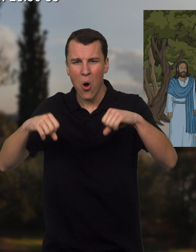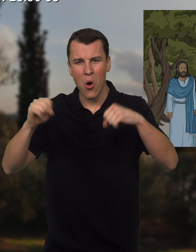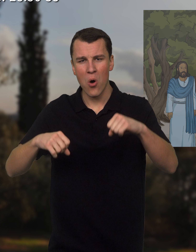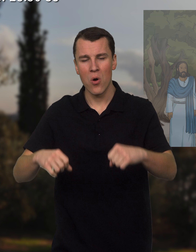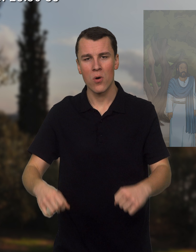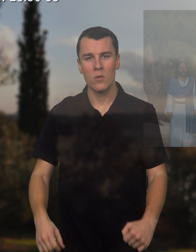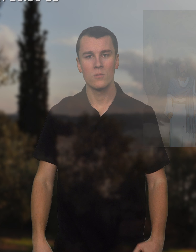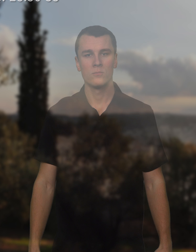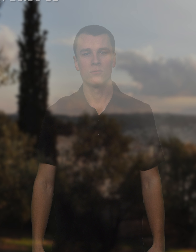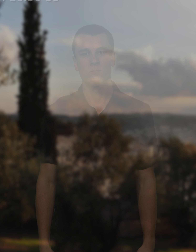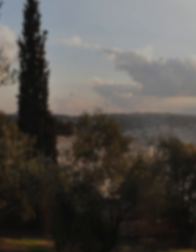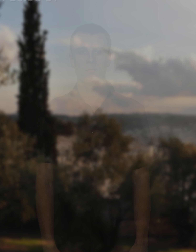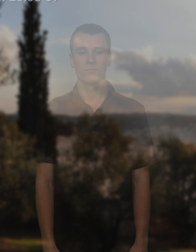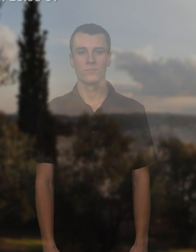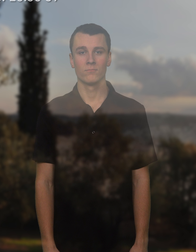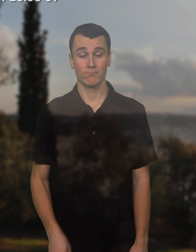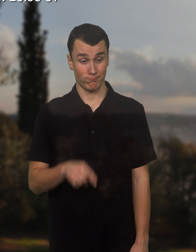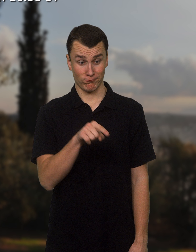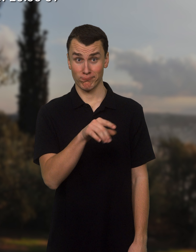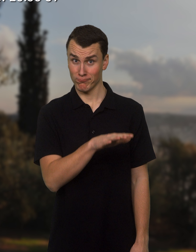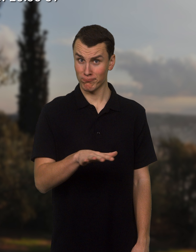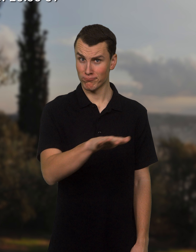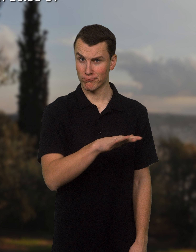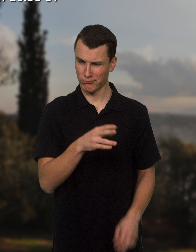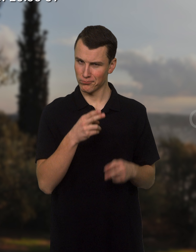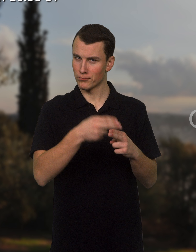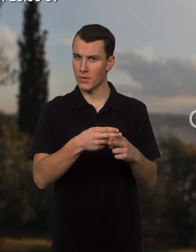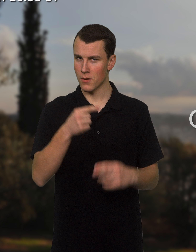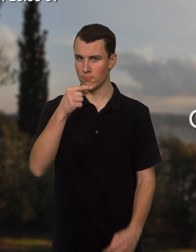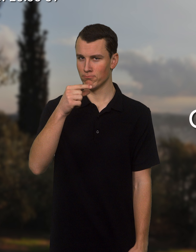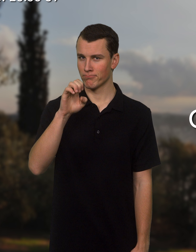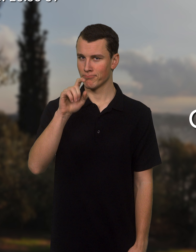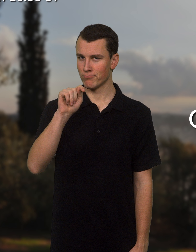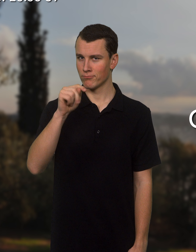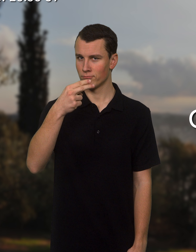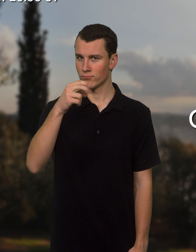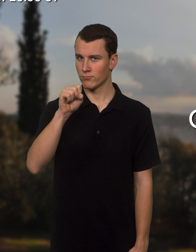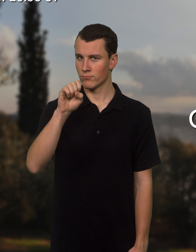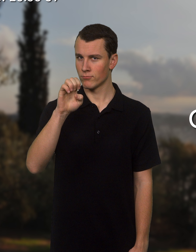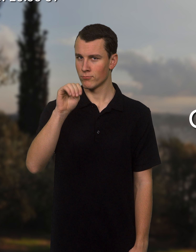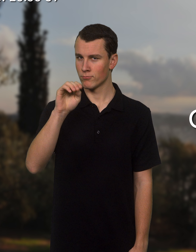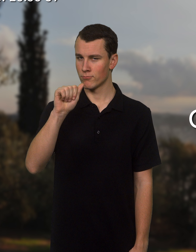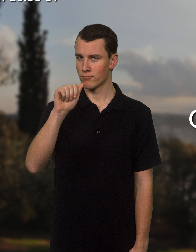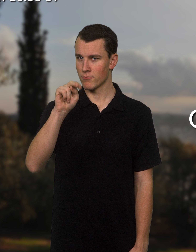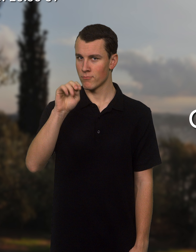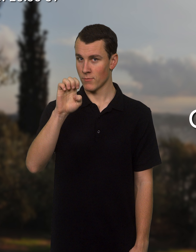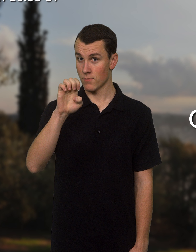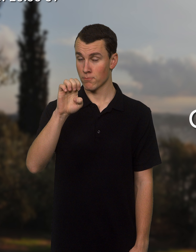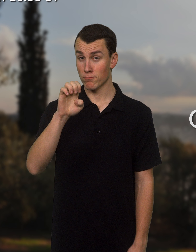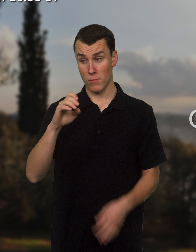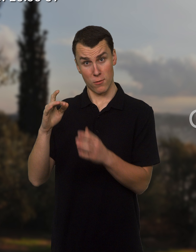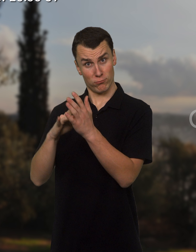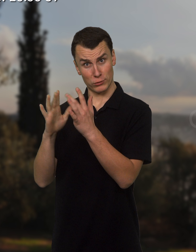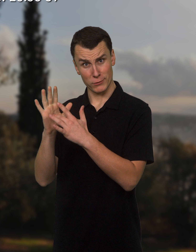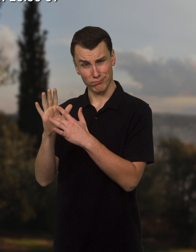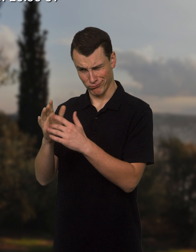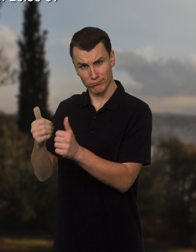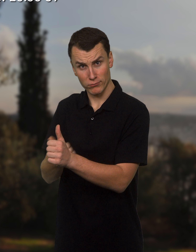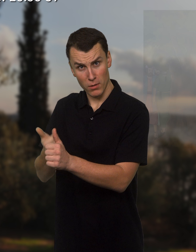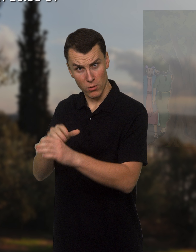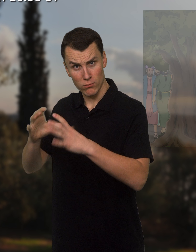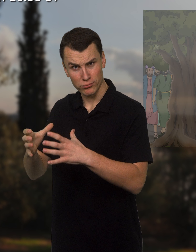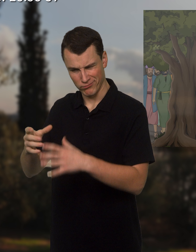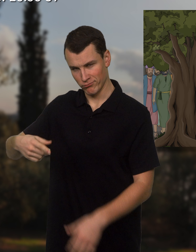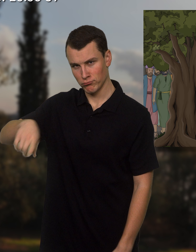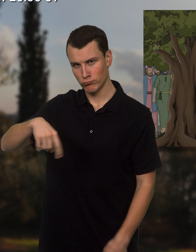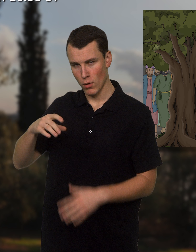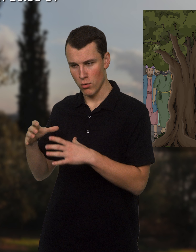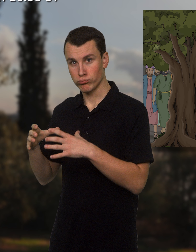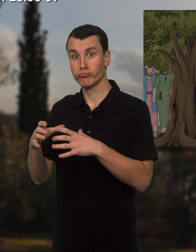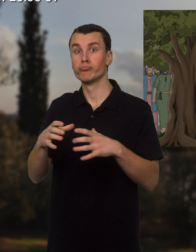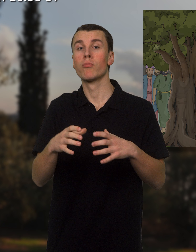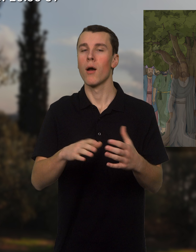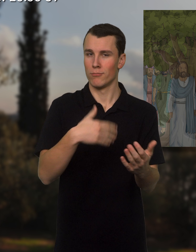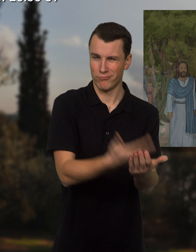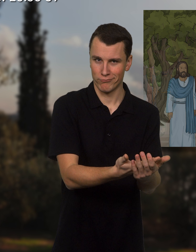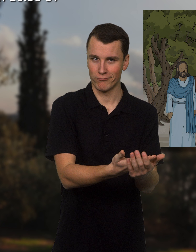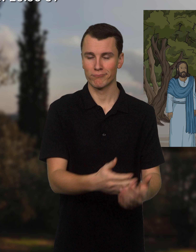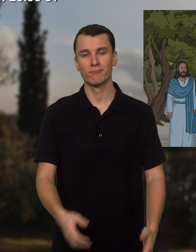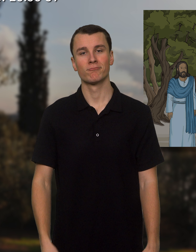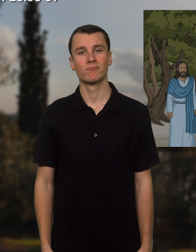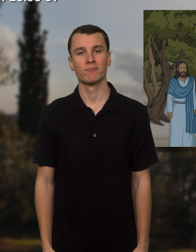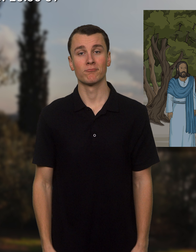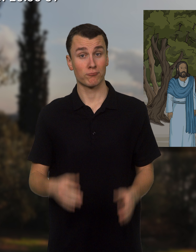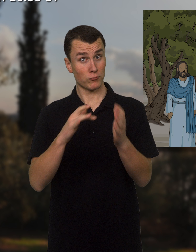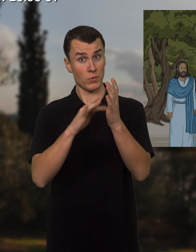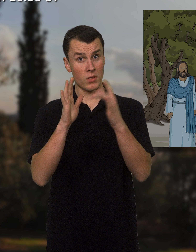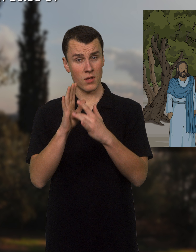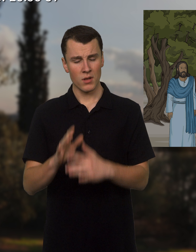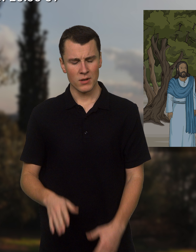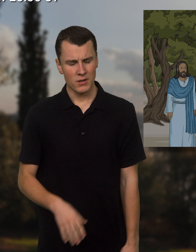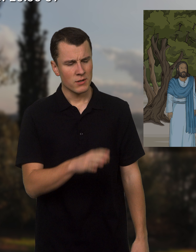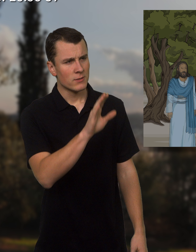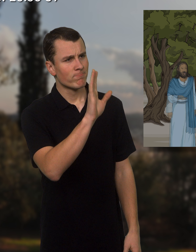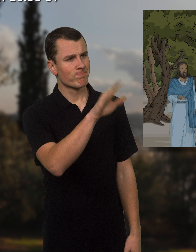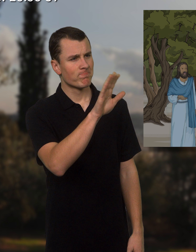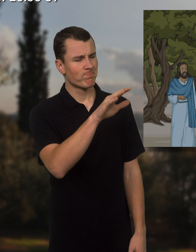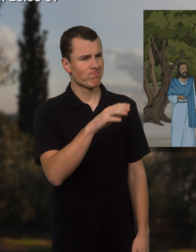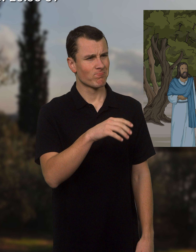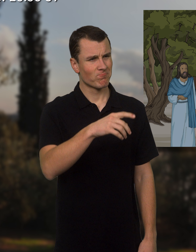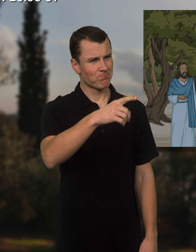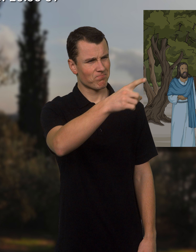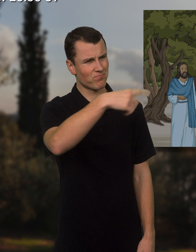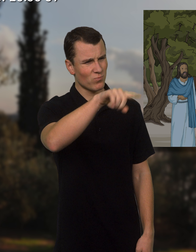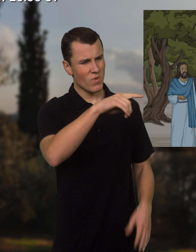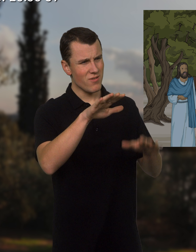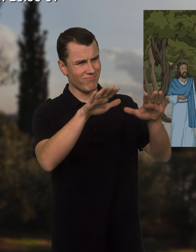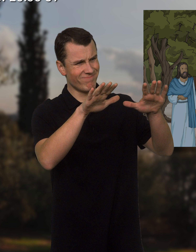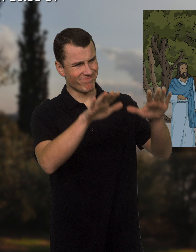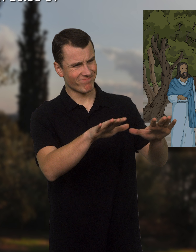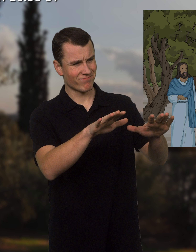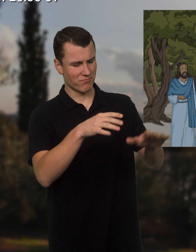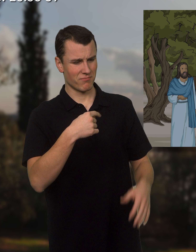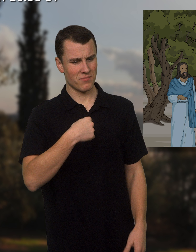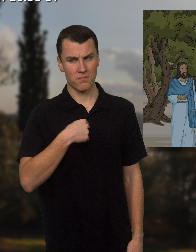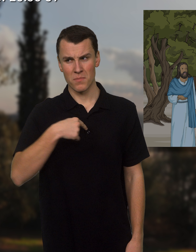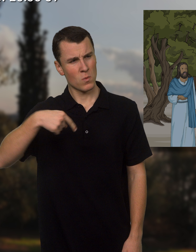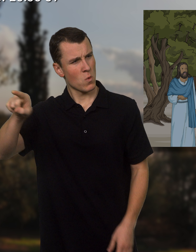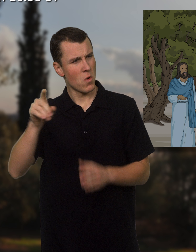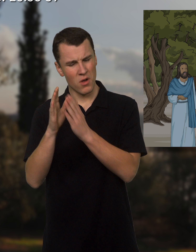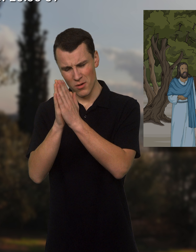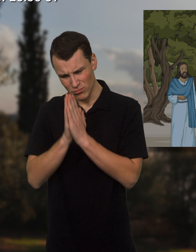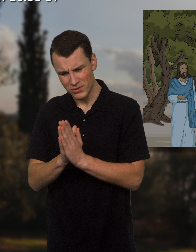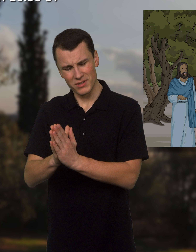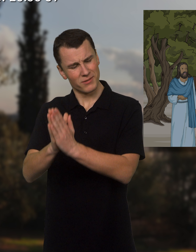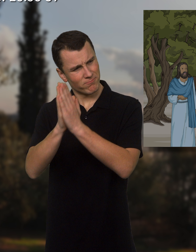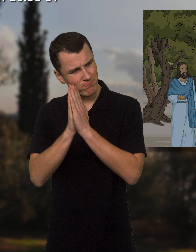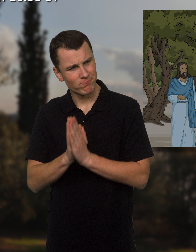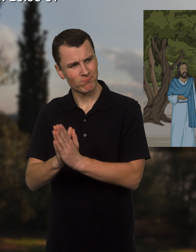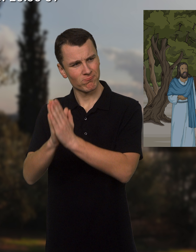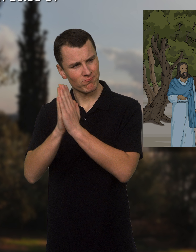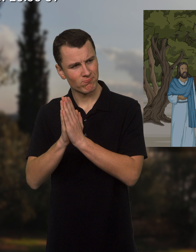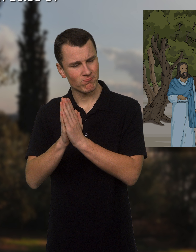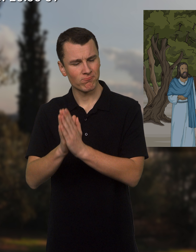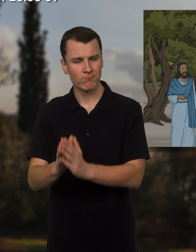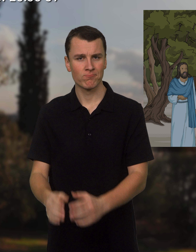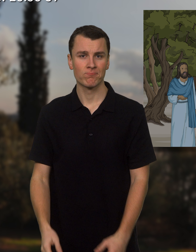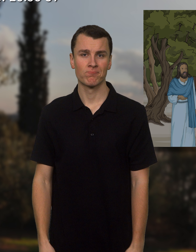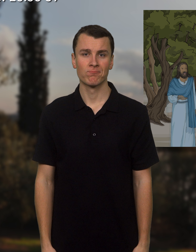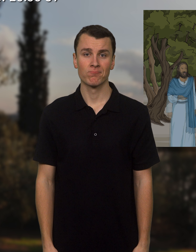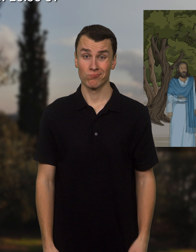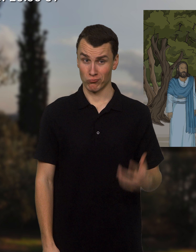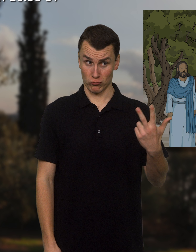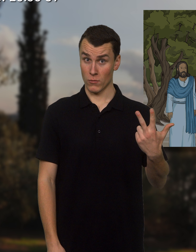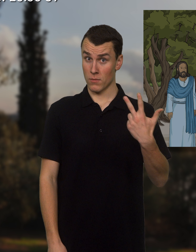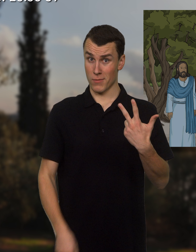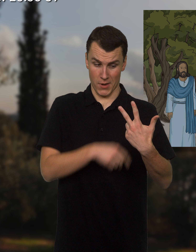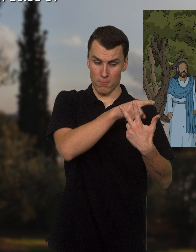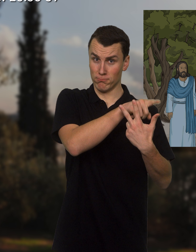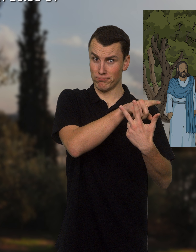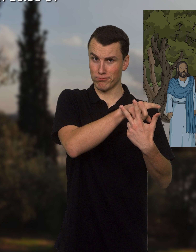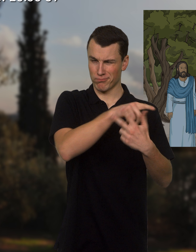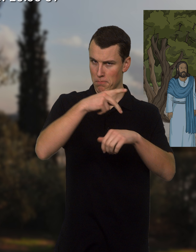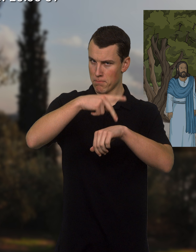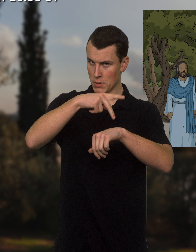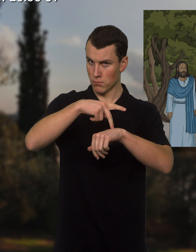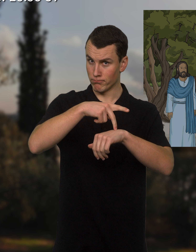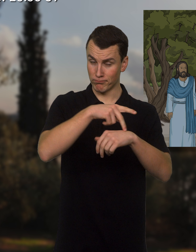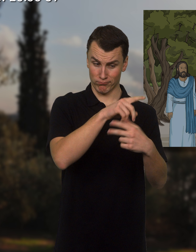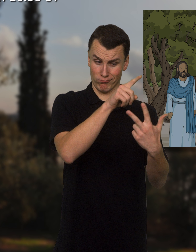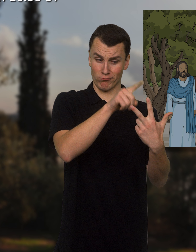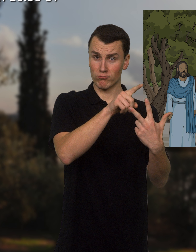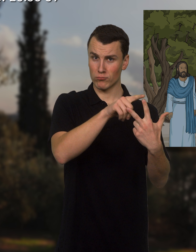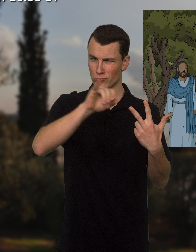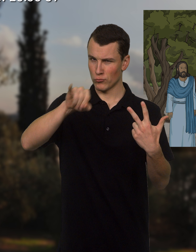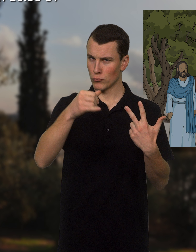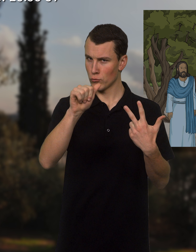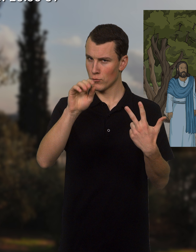At that time Jesus went with His disciples to a place called Gethsemane, and He told them, “Sit here while I go over there and pray.”